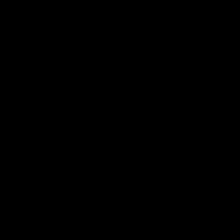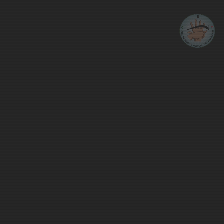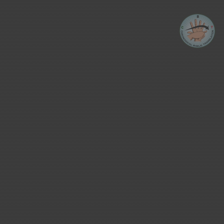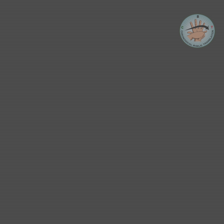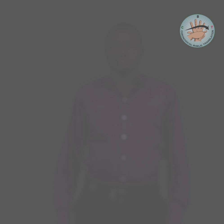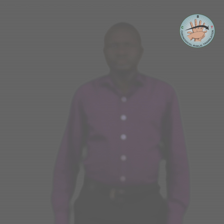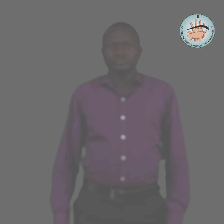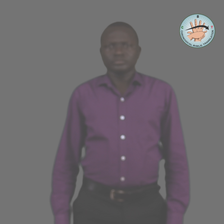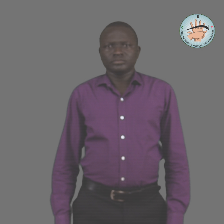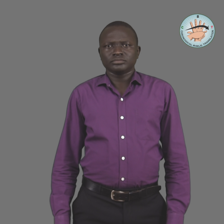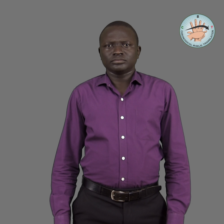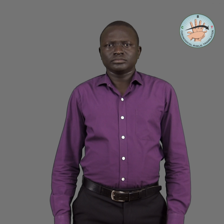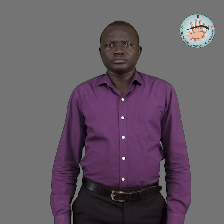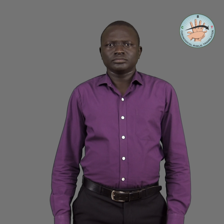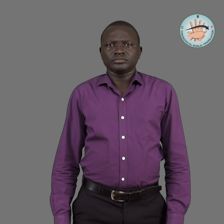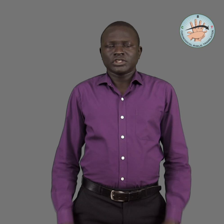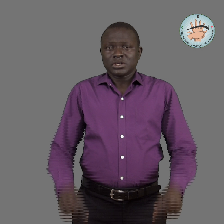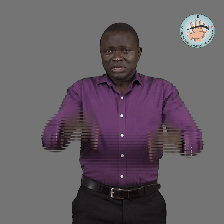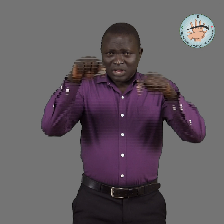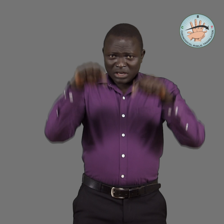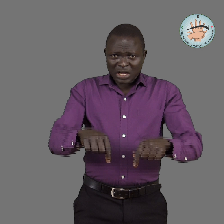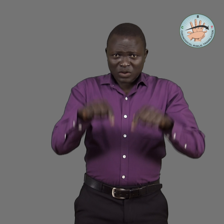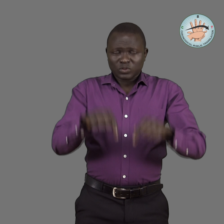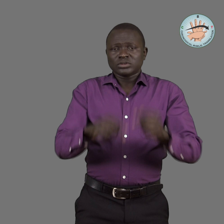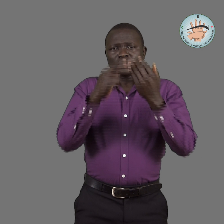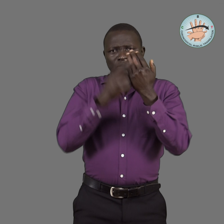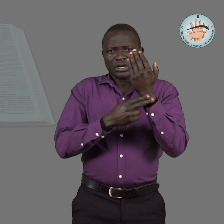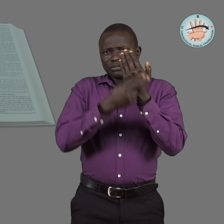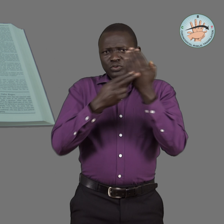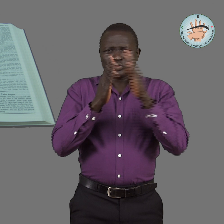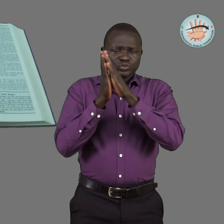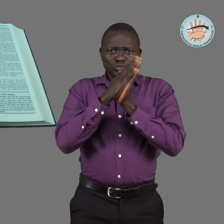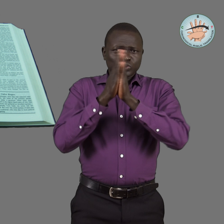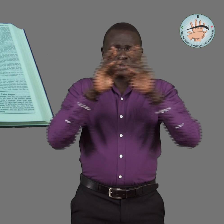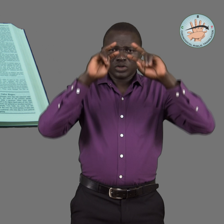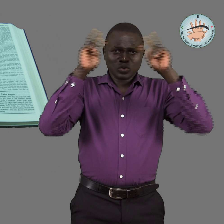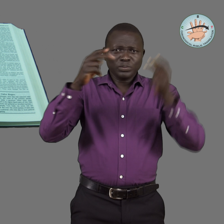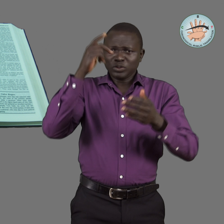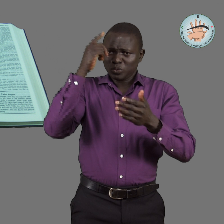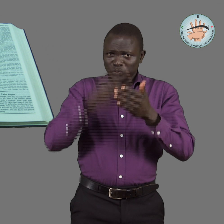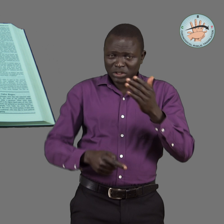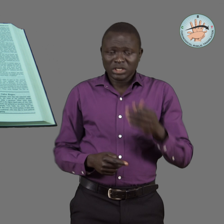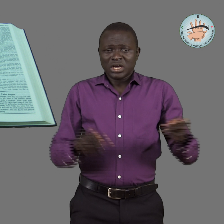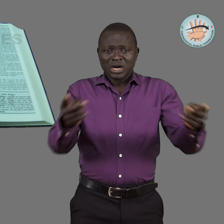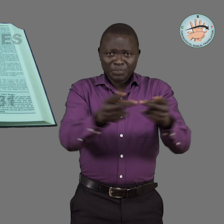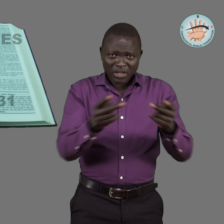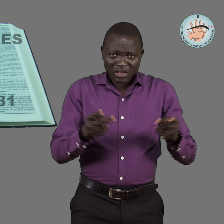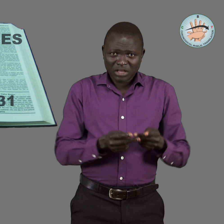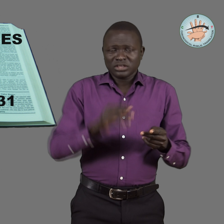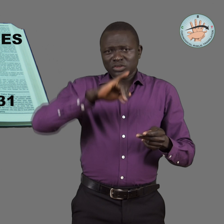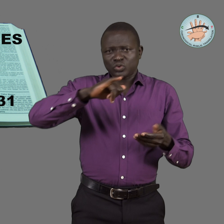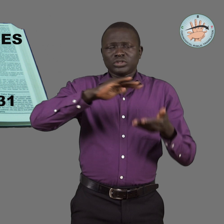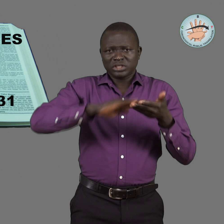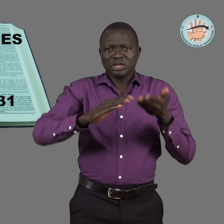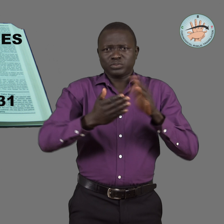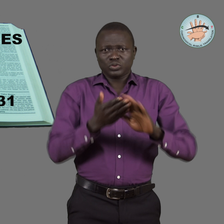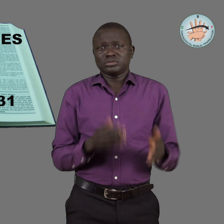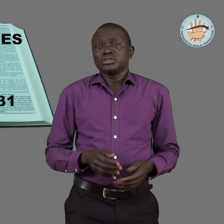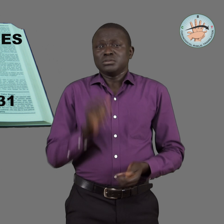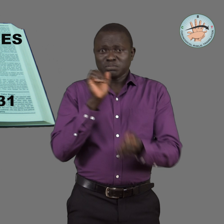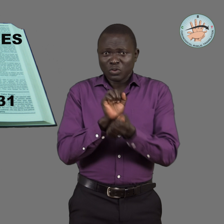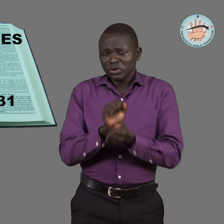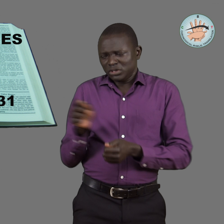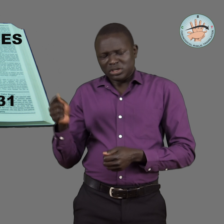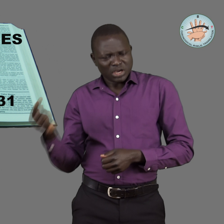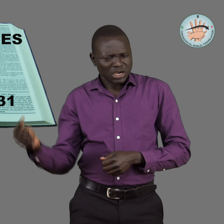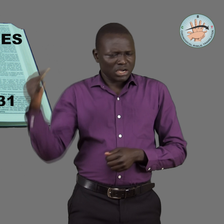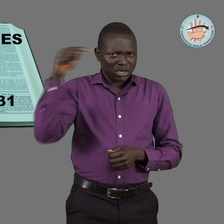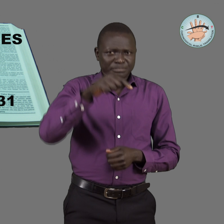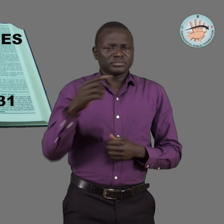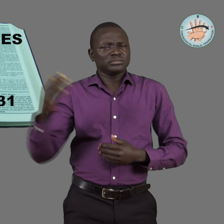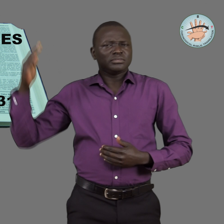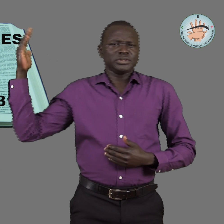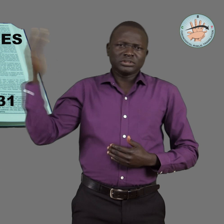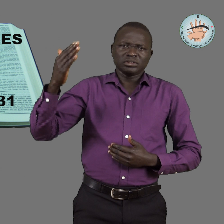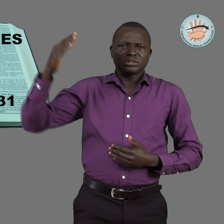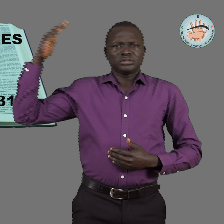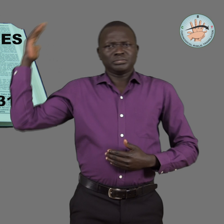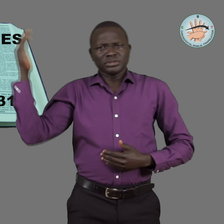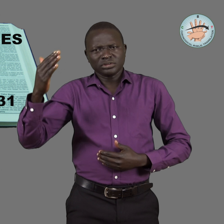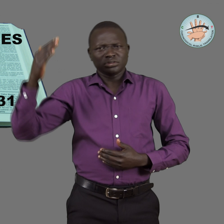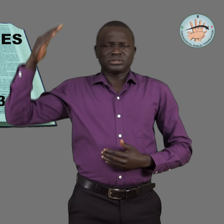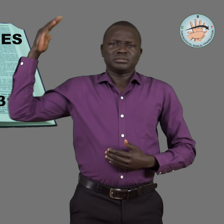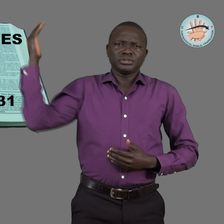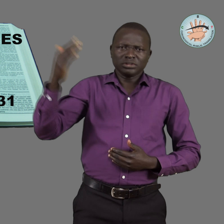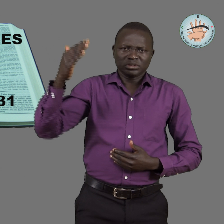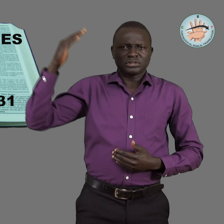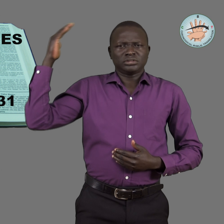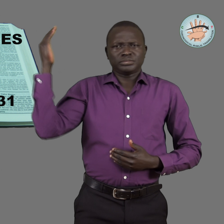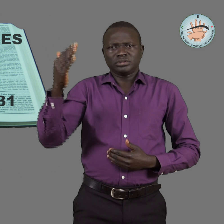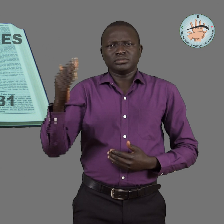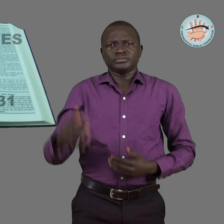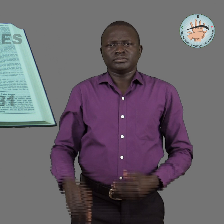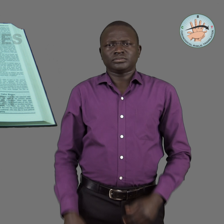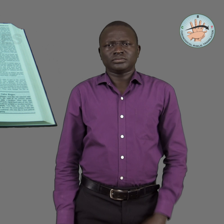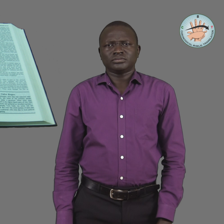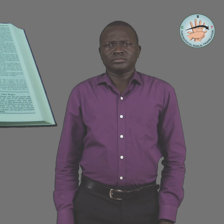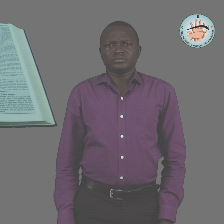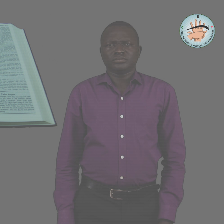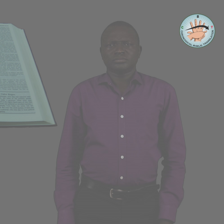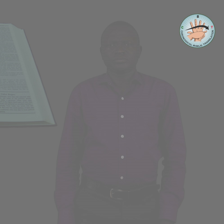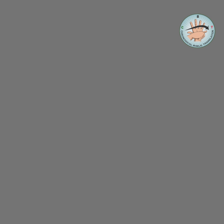Paul preaches in Jerusalem